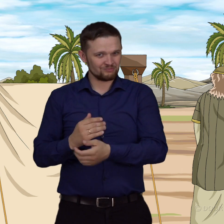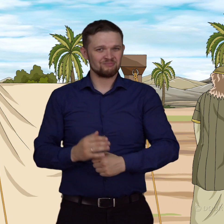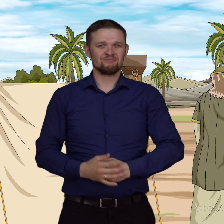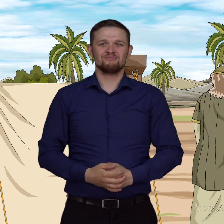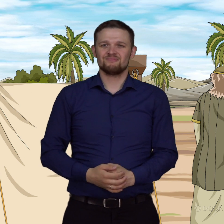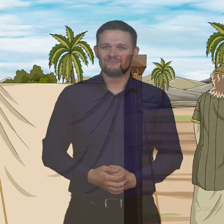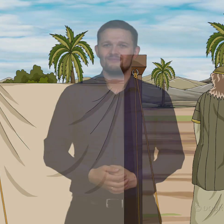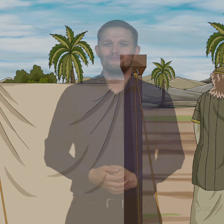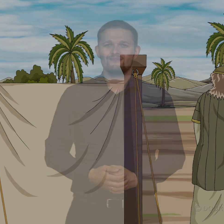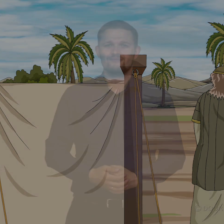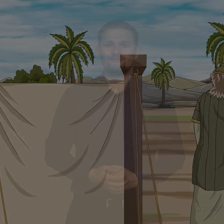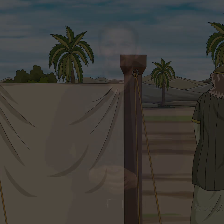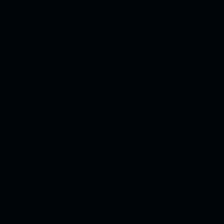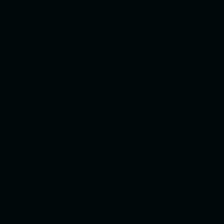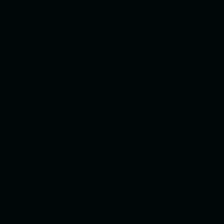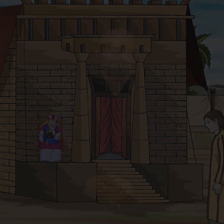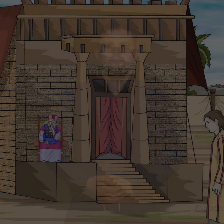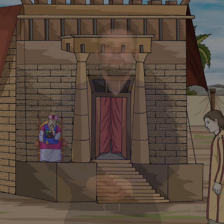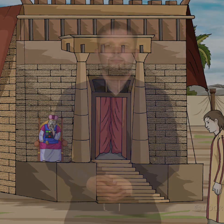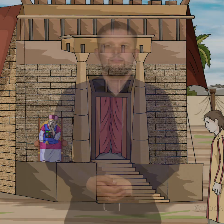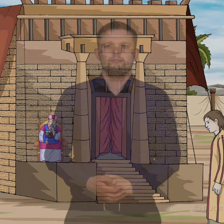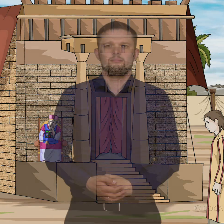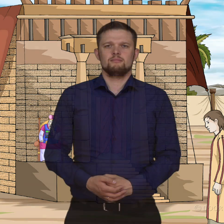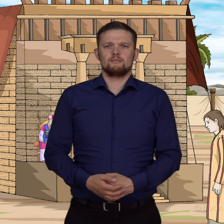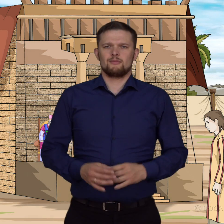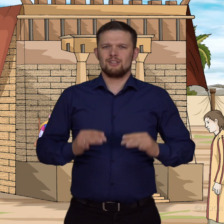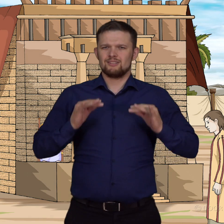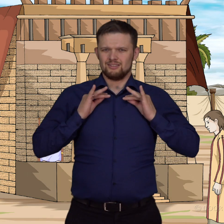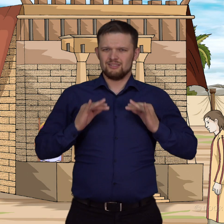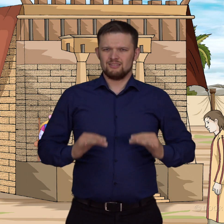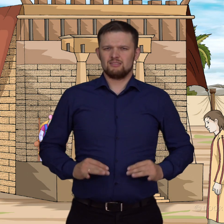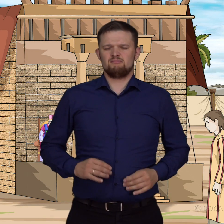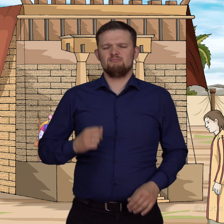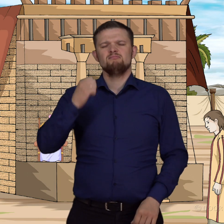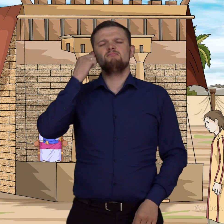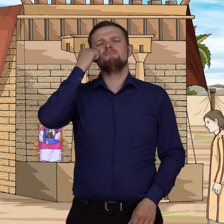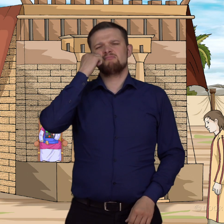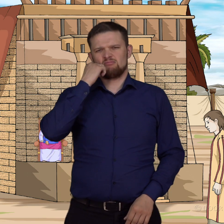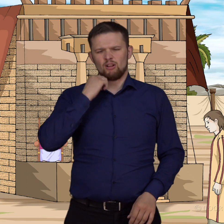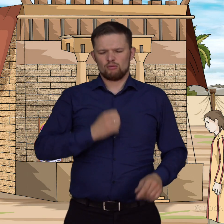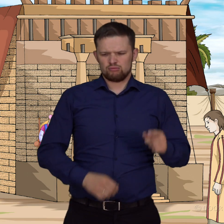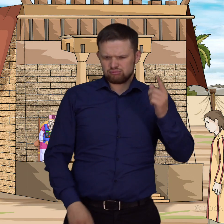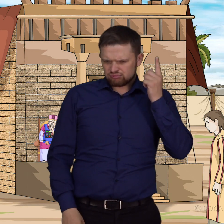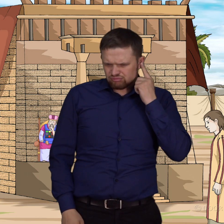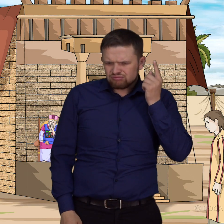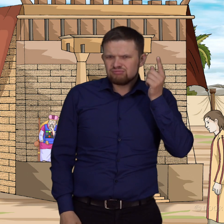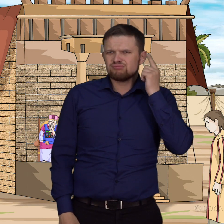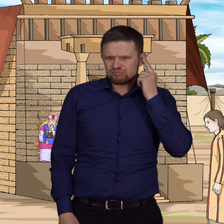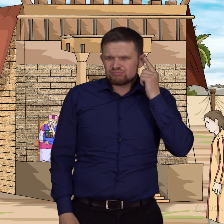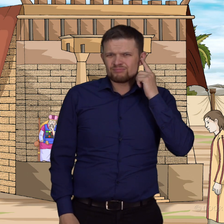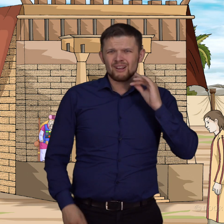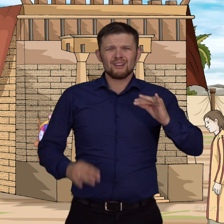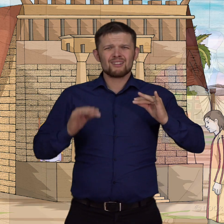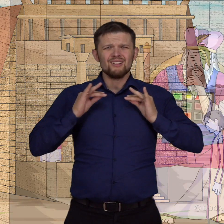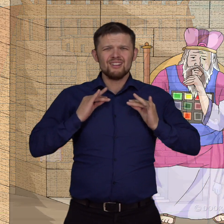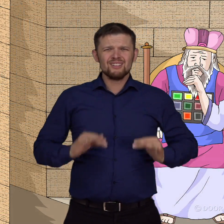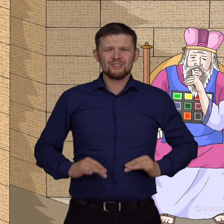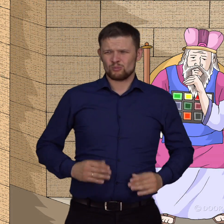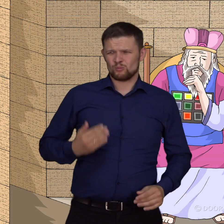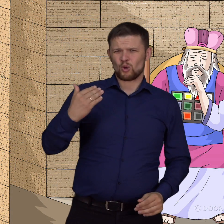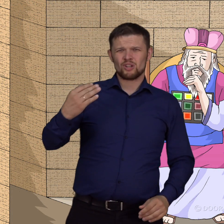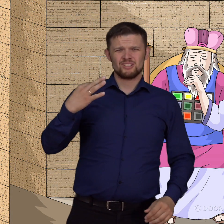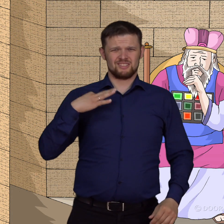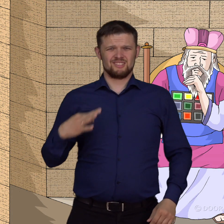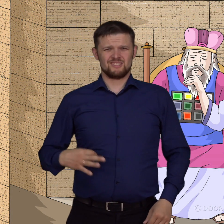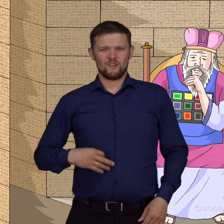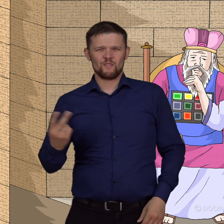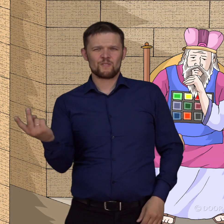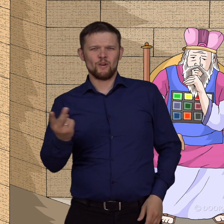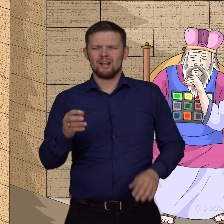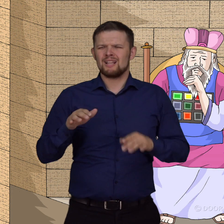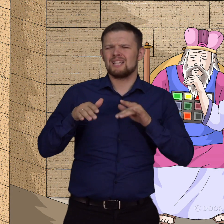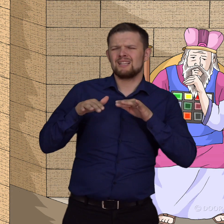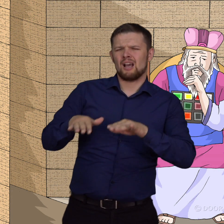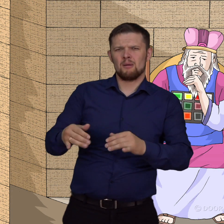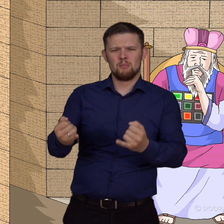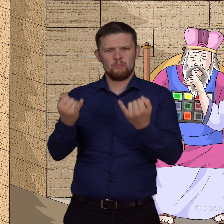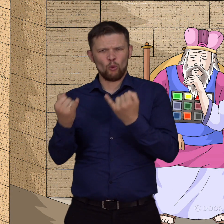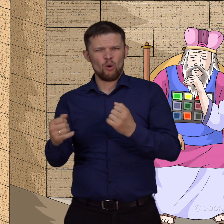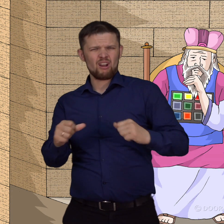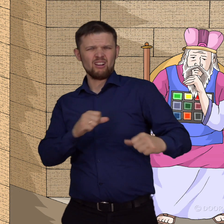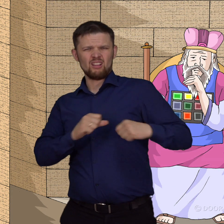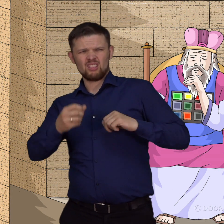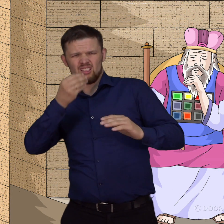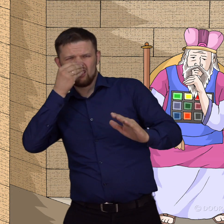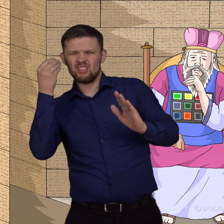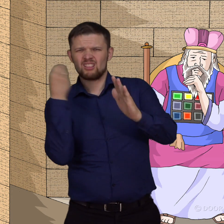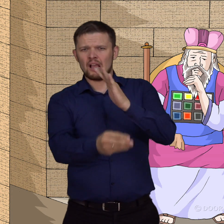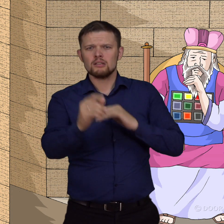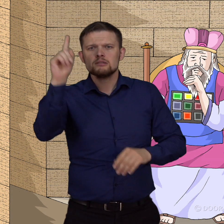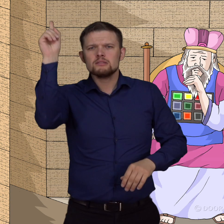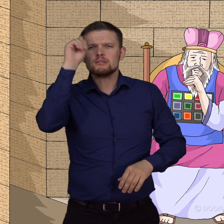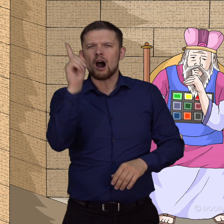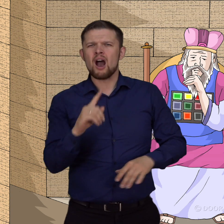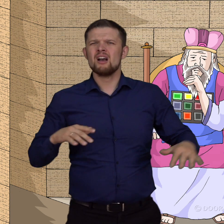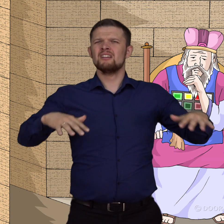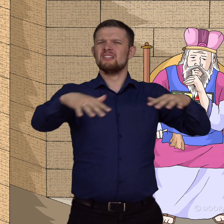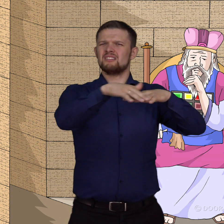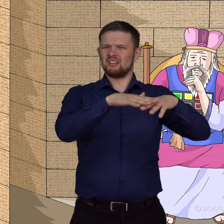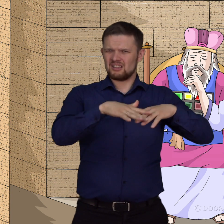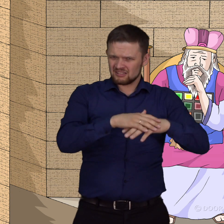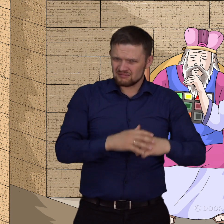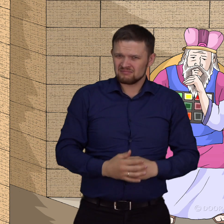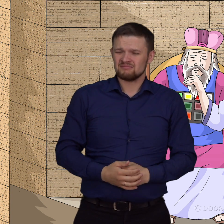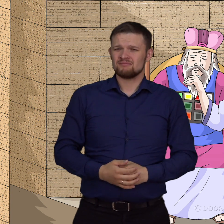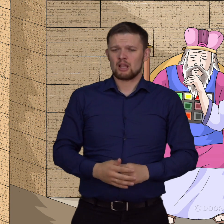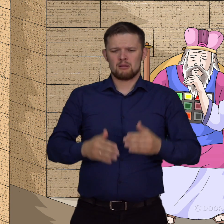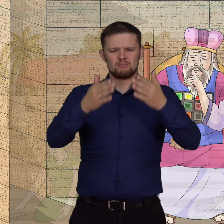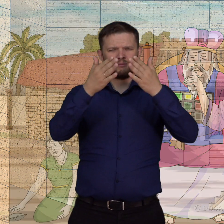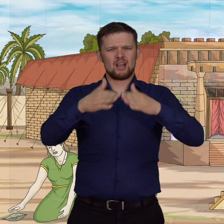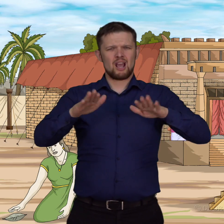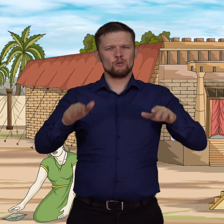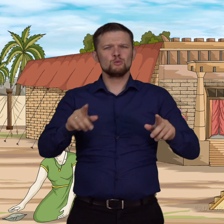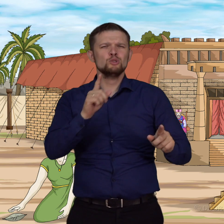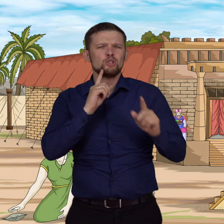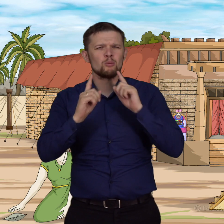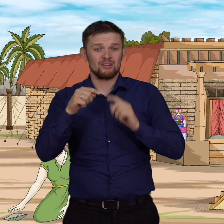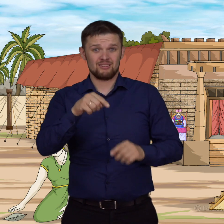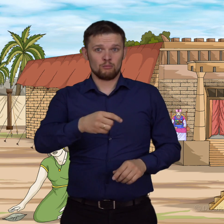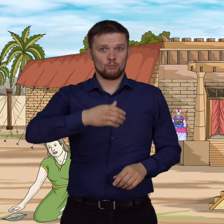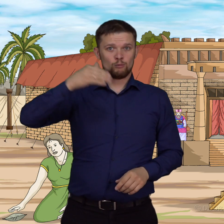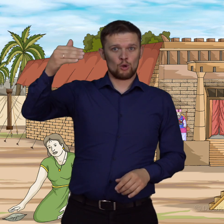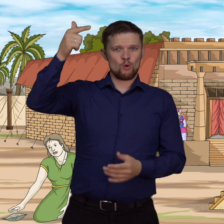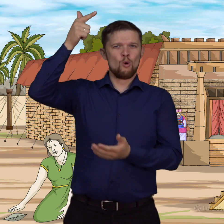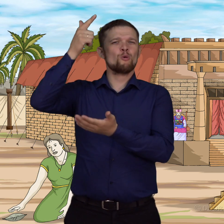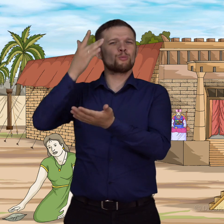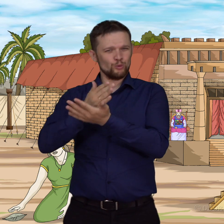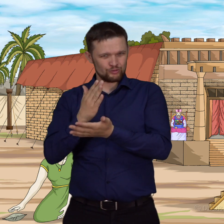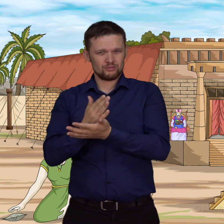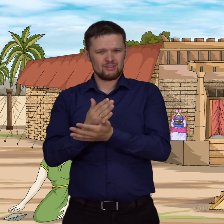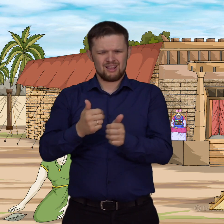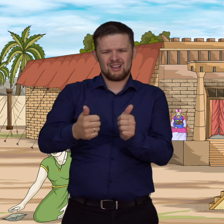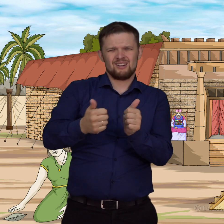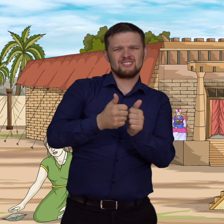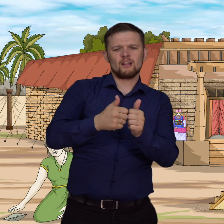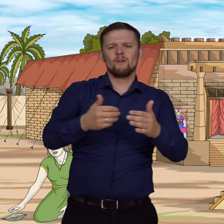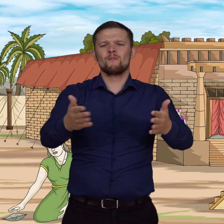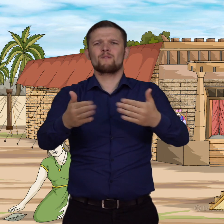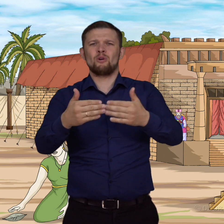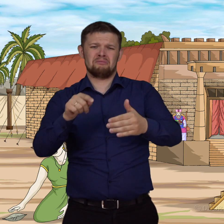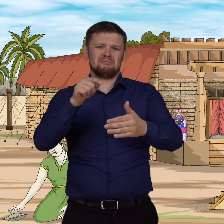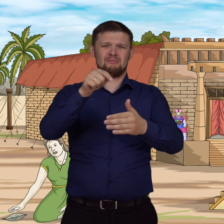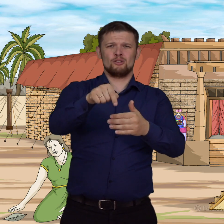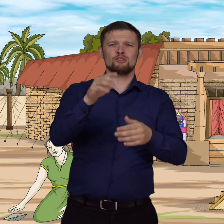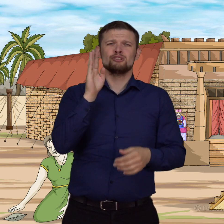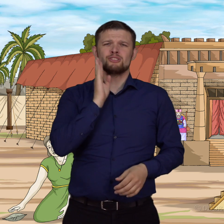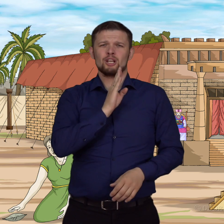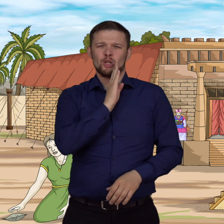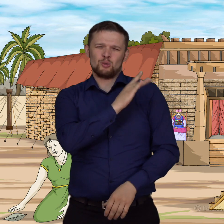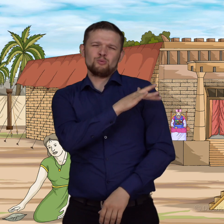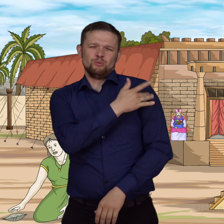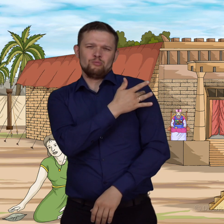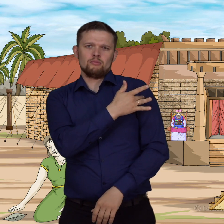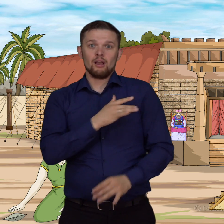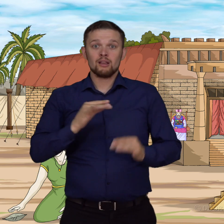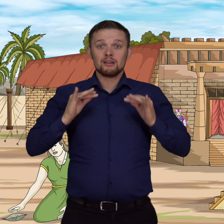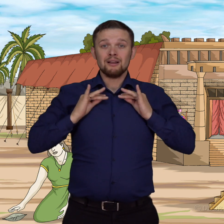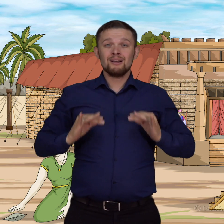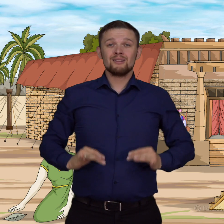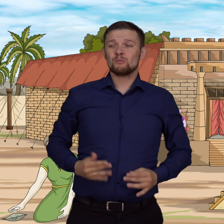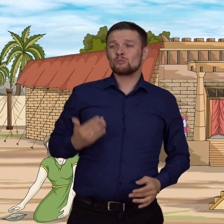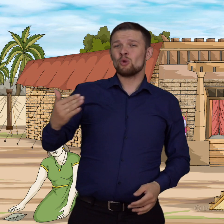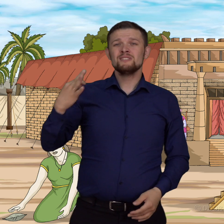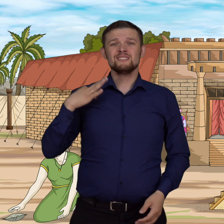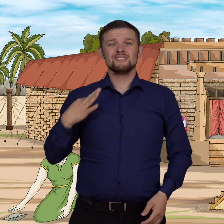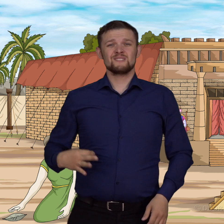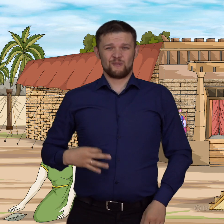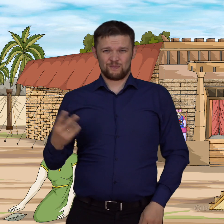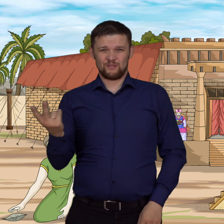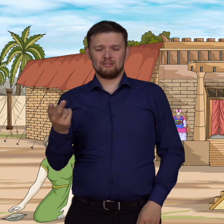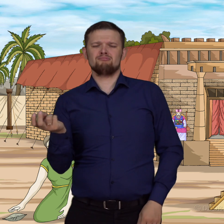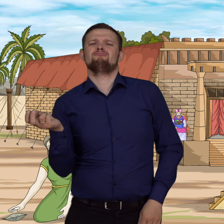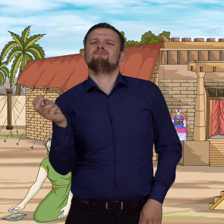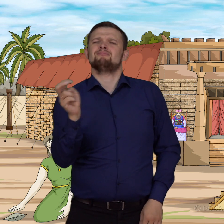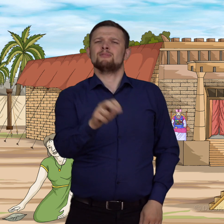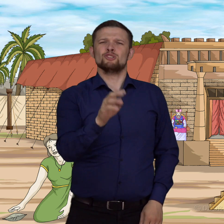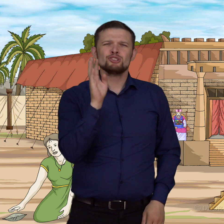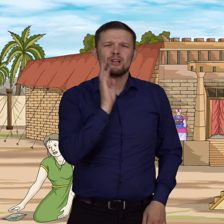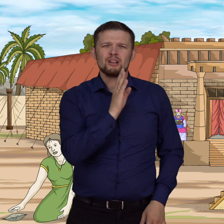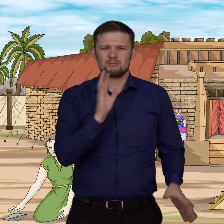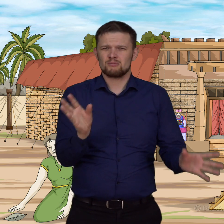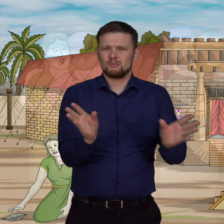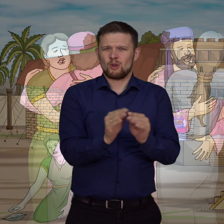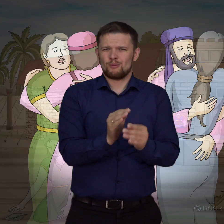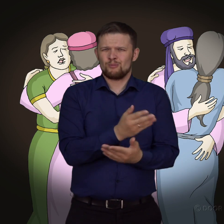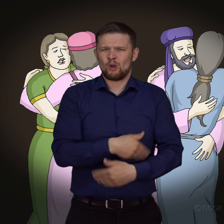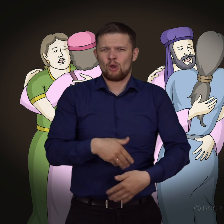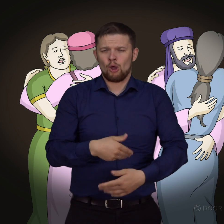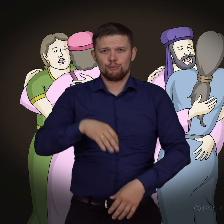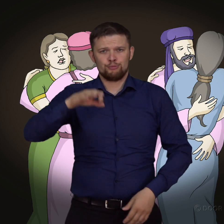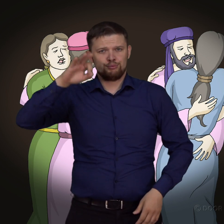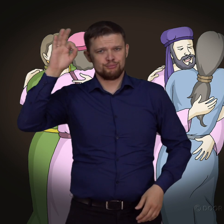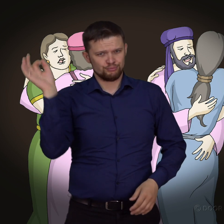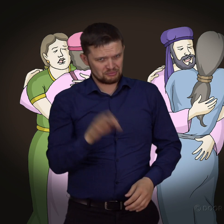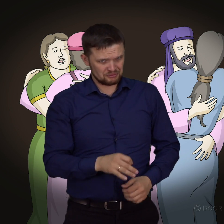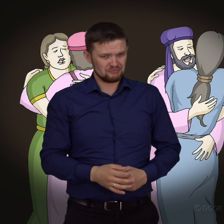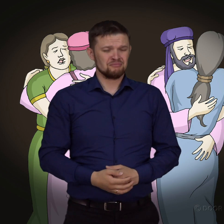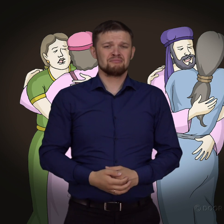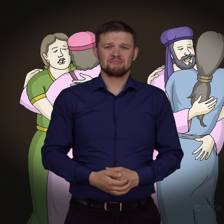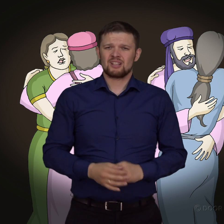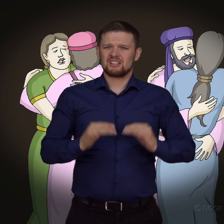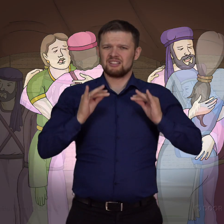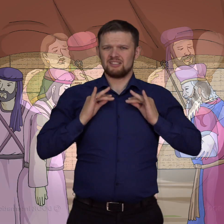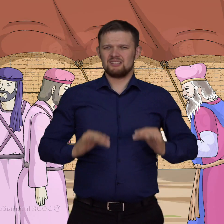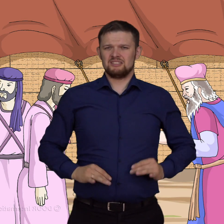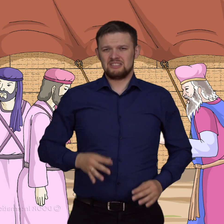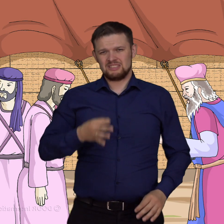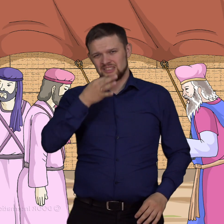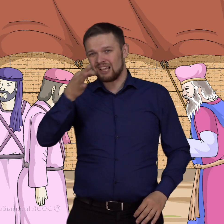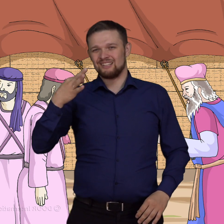Meanwhile, the boy Samuel grew up in the presence of the LORD. Now Eli was very old, and he heard about everything his sons were doing to all Israel and how they were sleeping with the women who served at the entrance to the Tent of Meeting.